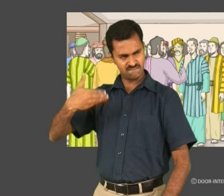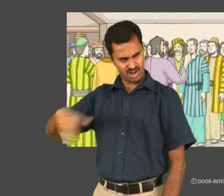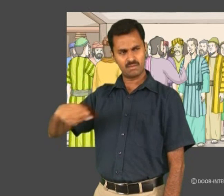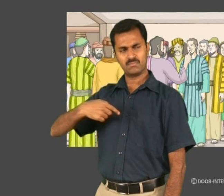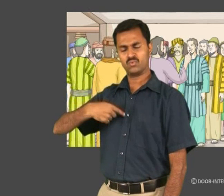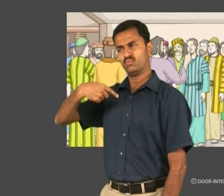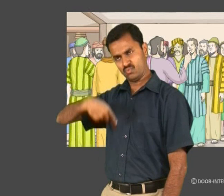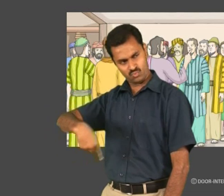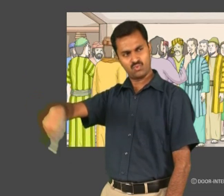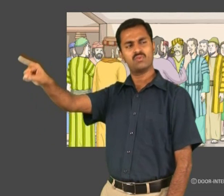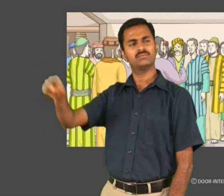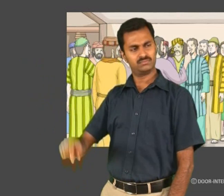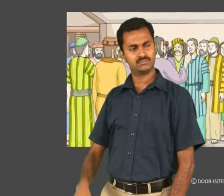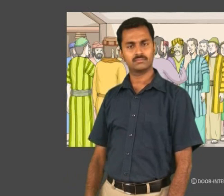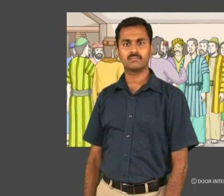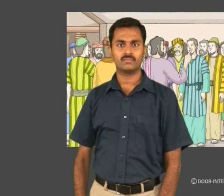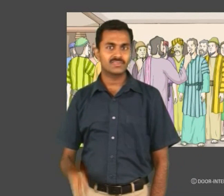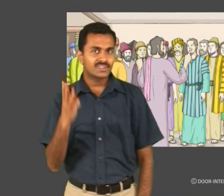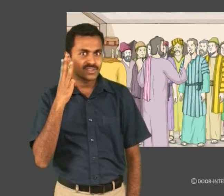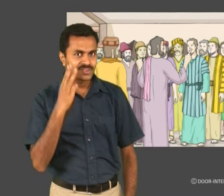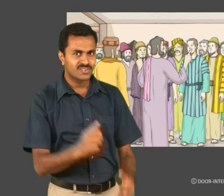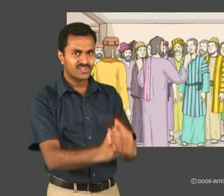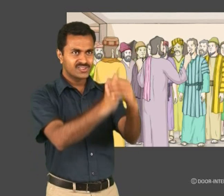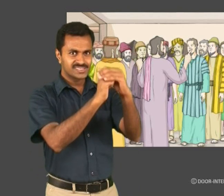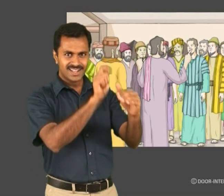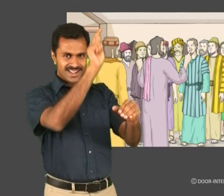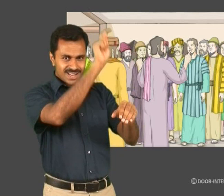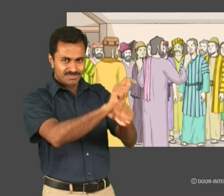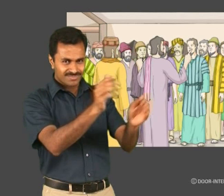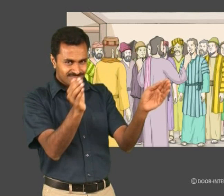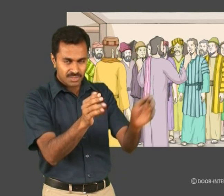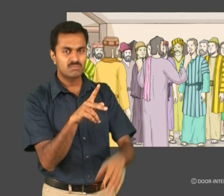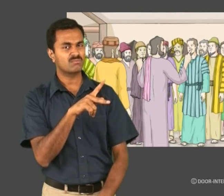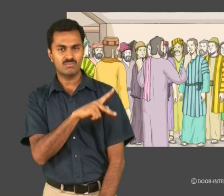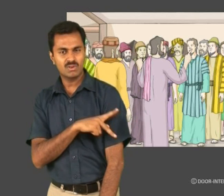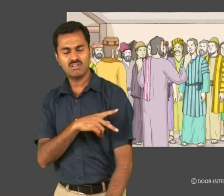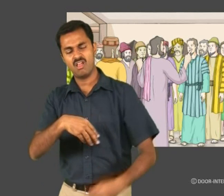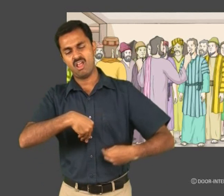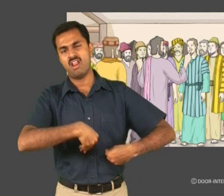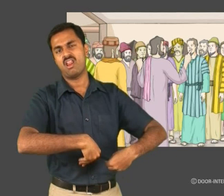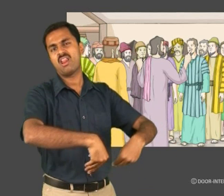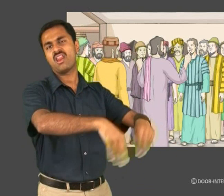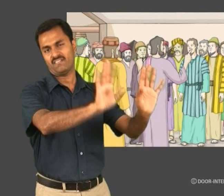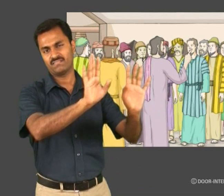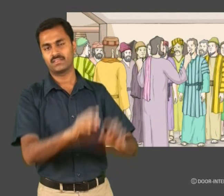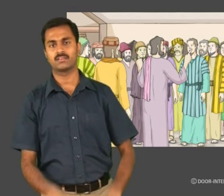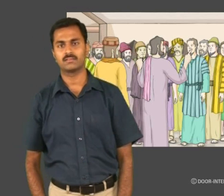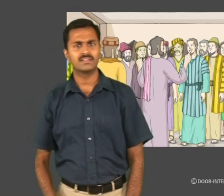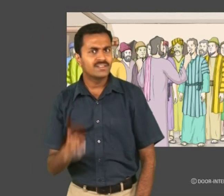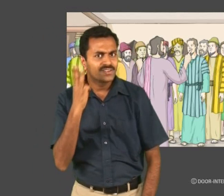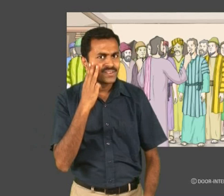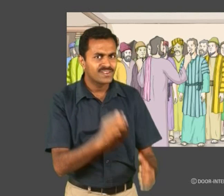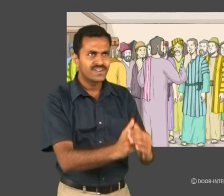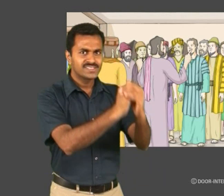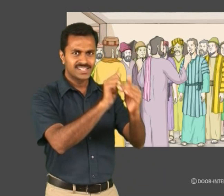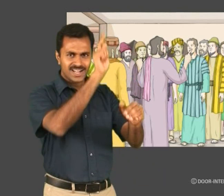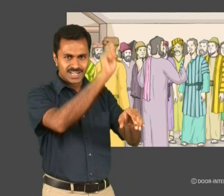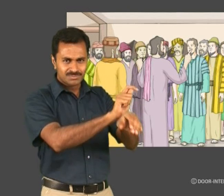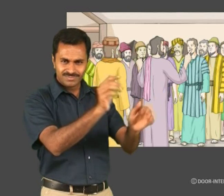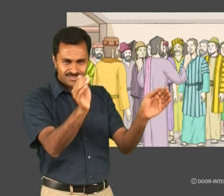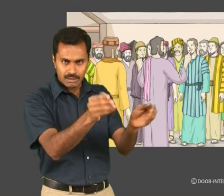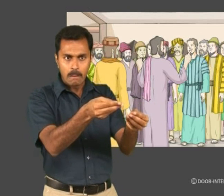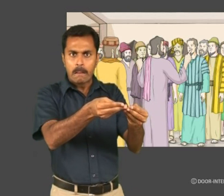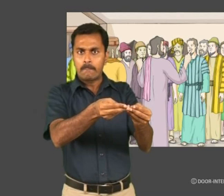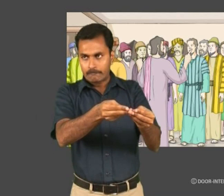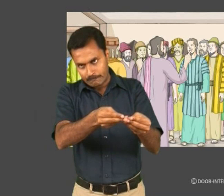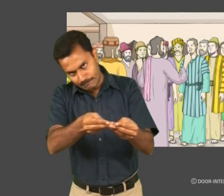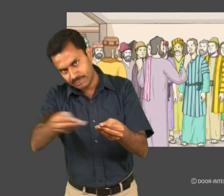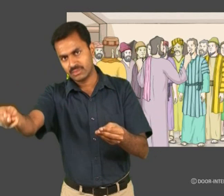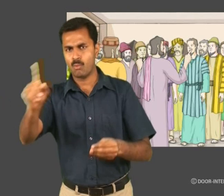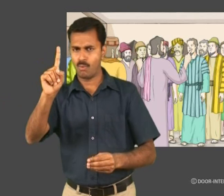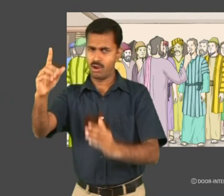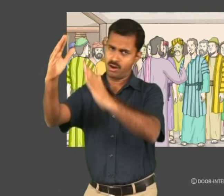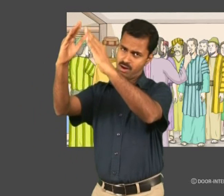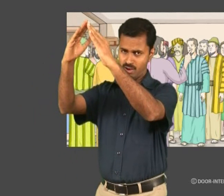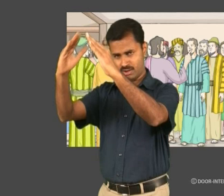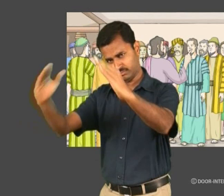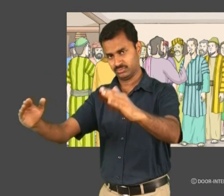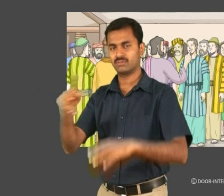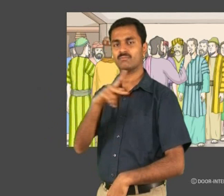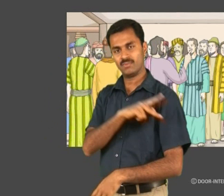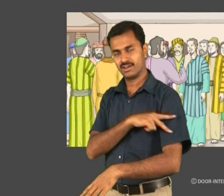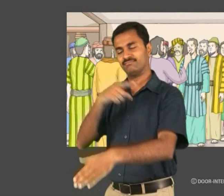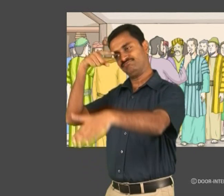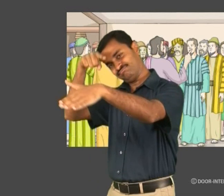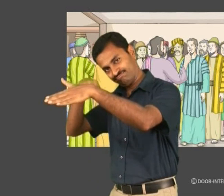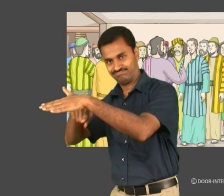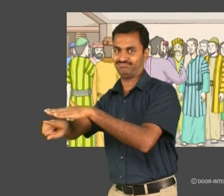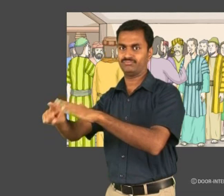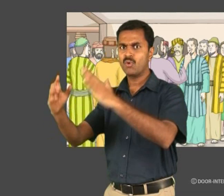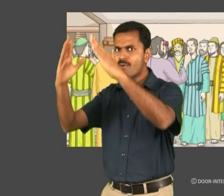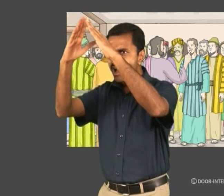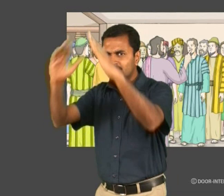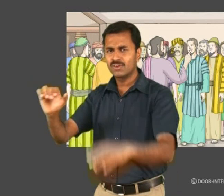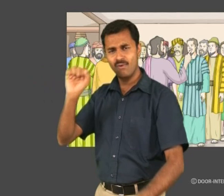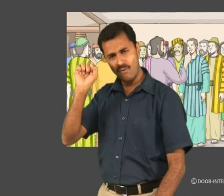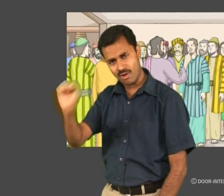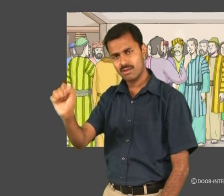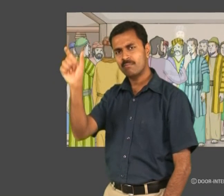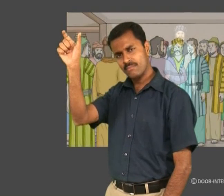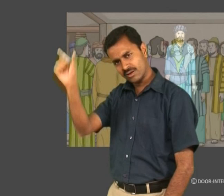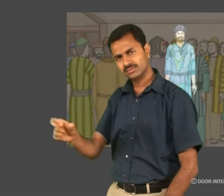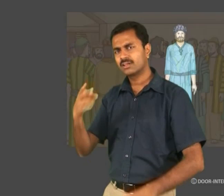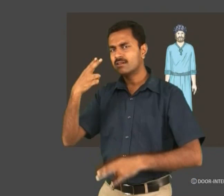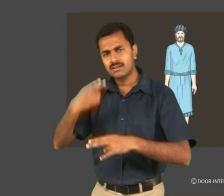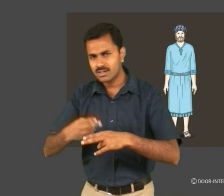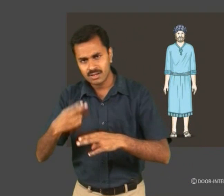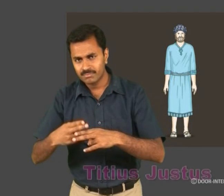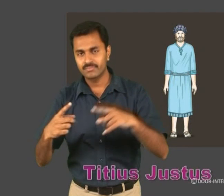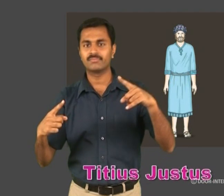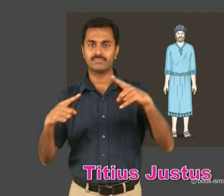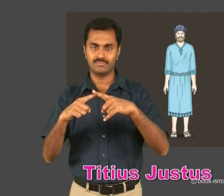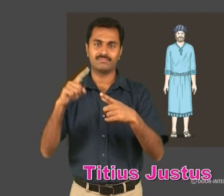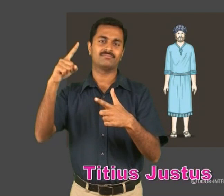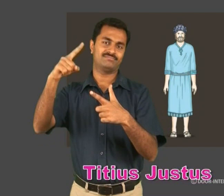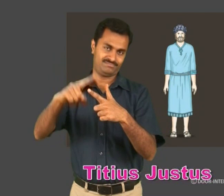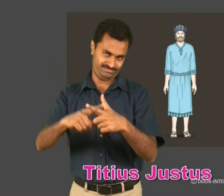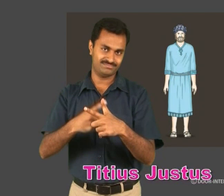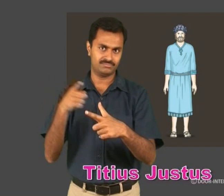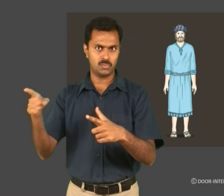I am innocent of it. From now on I will go to the Gentiles.”